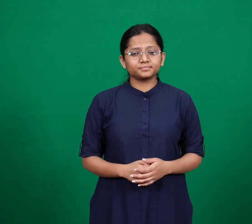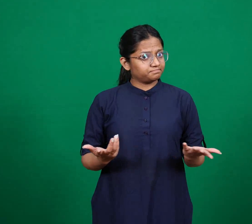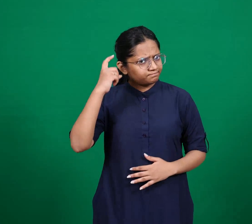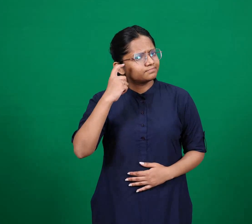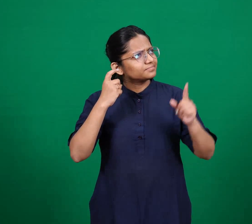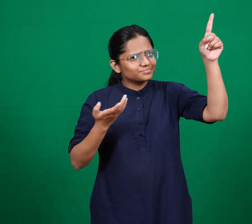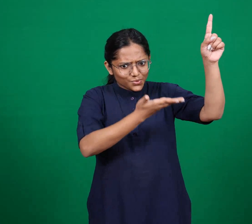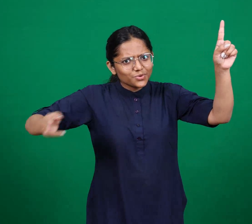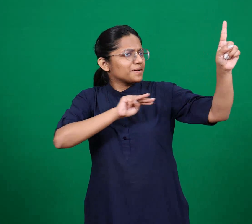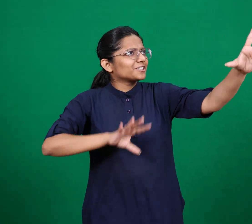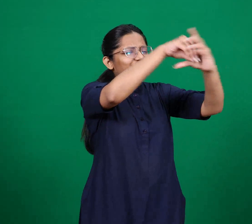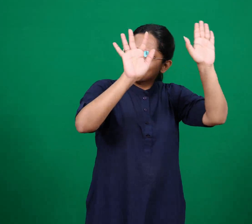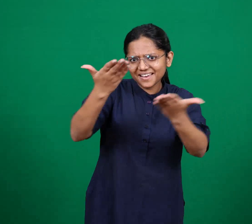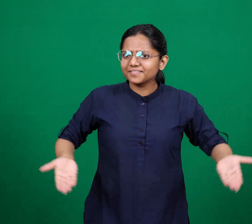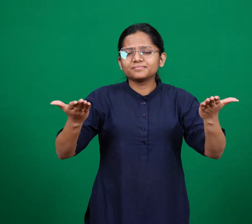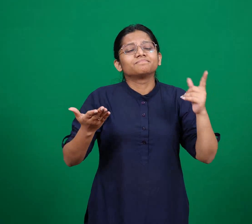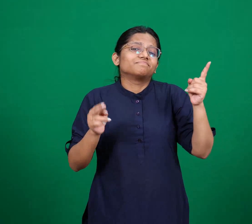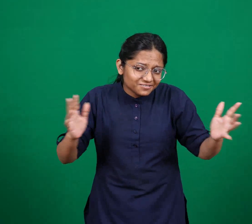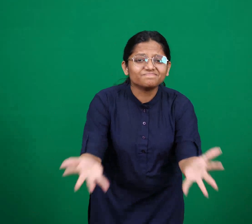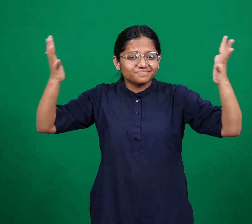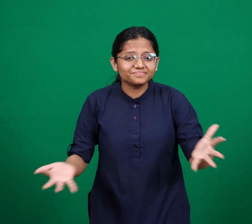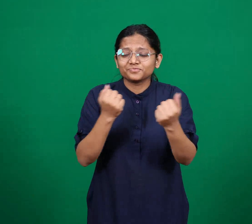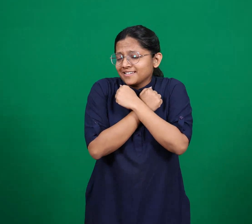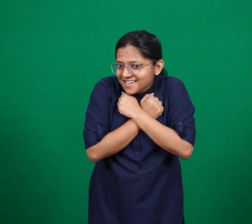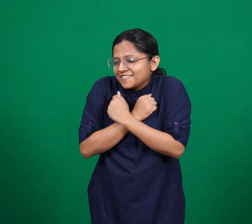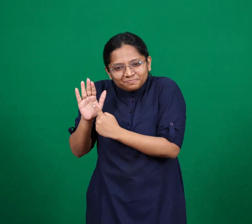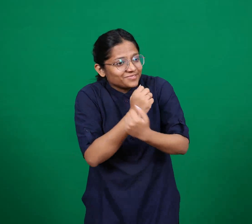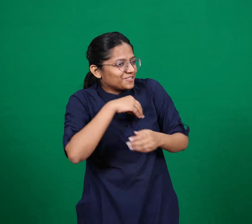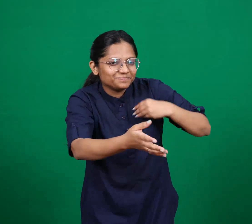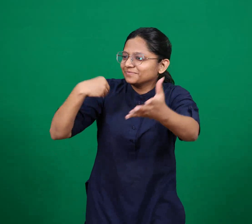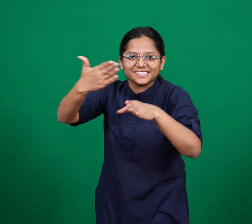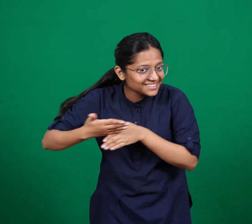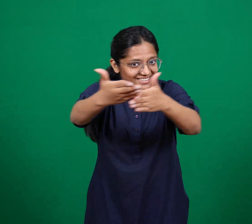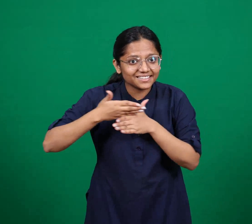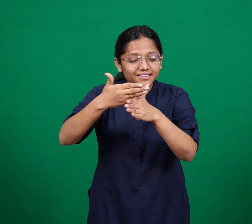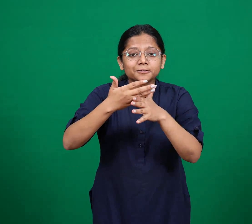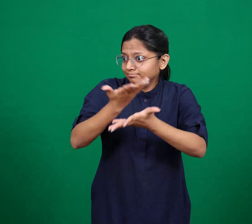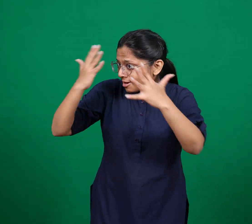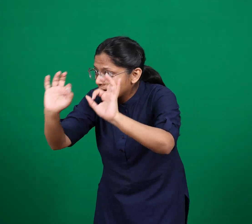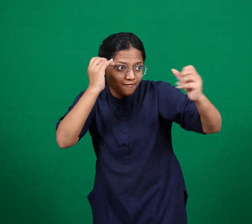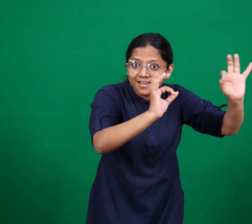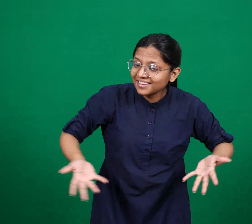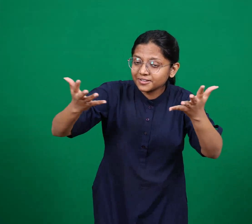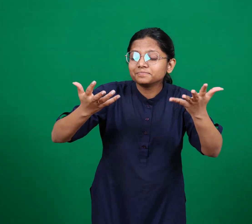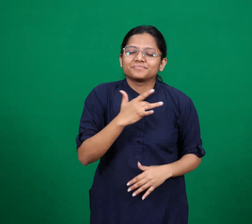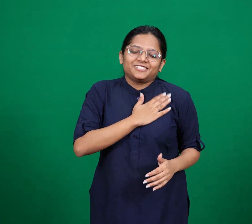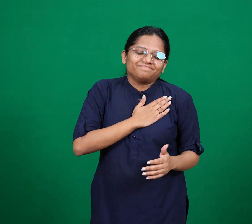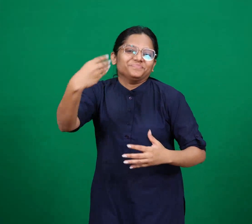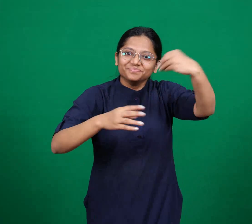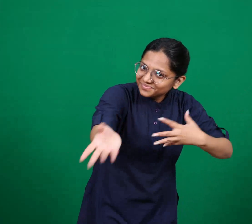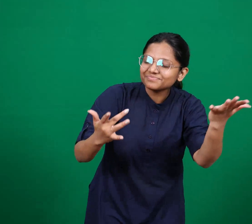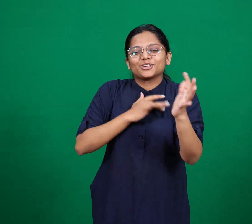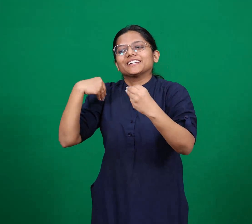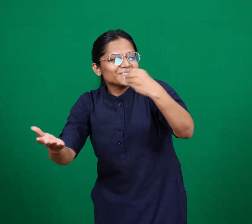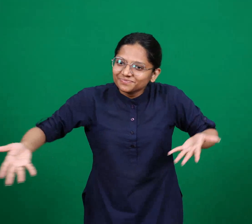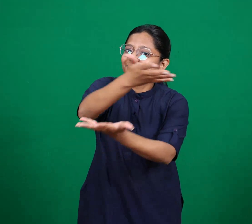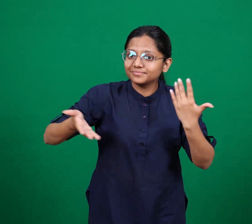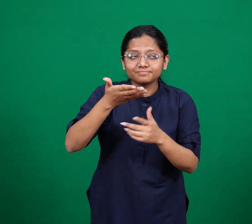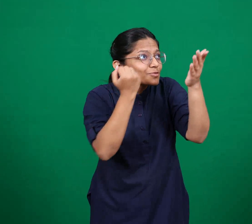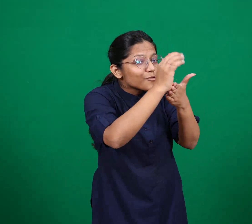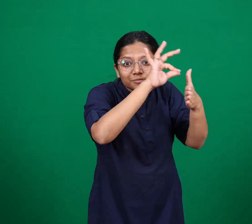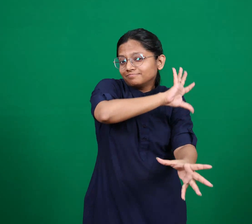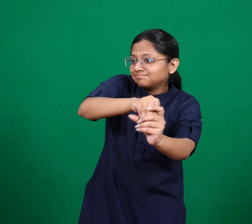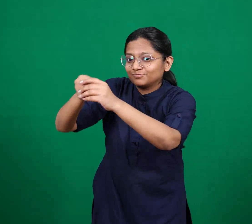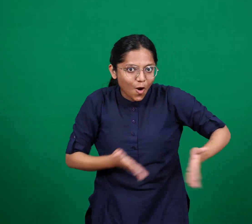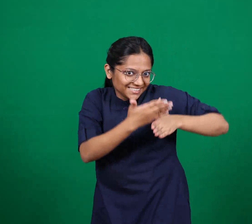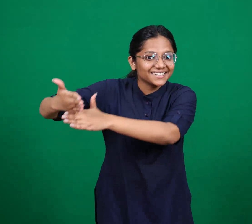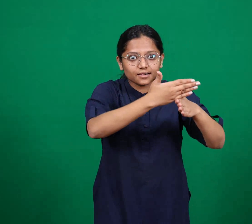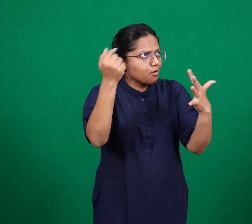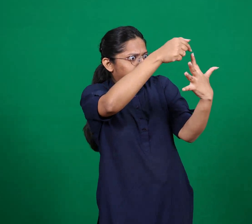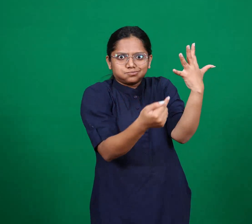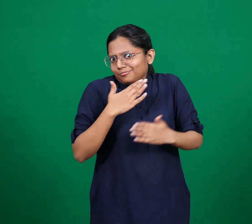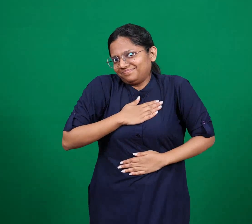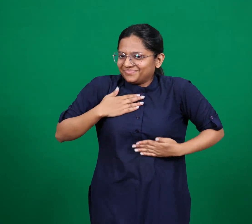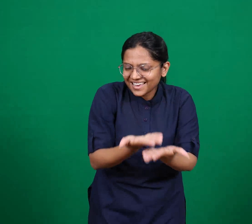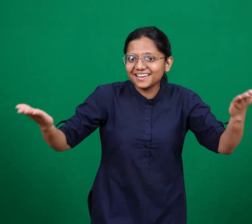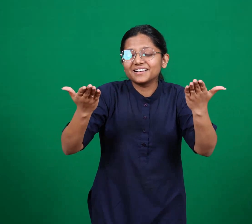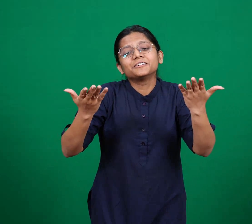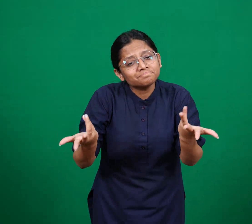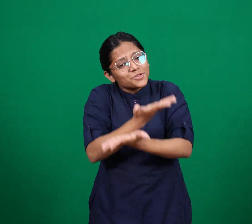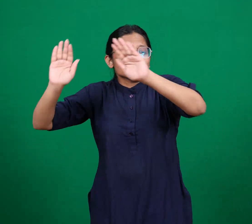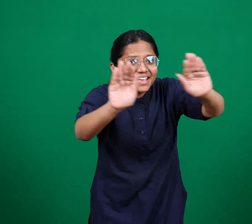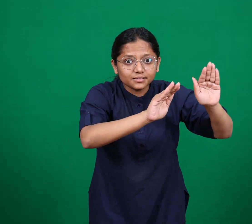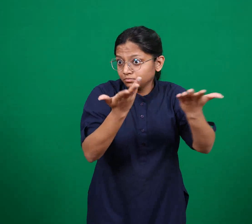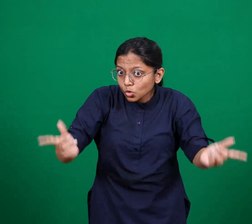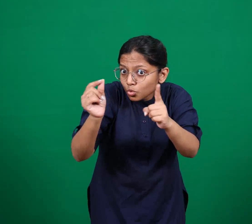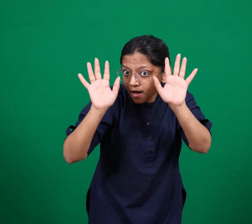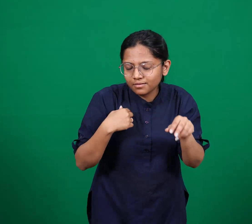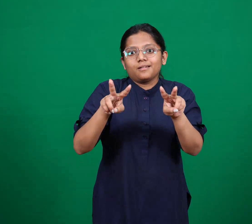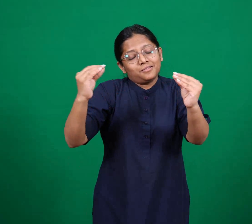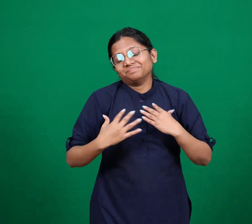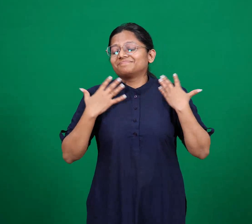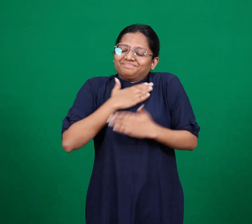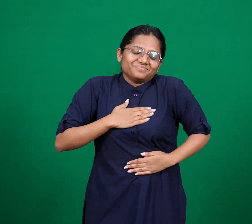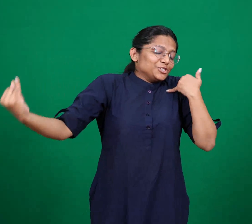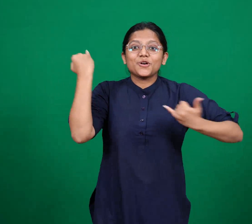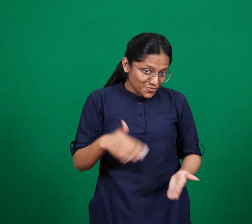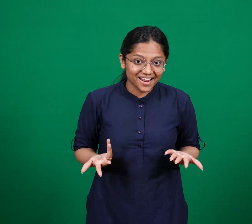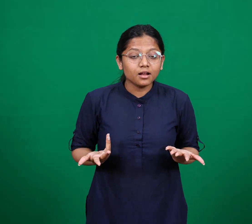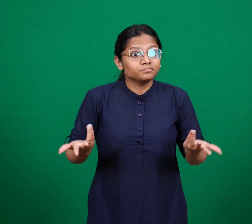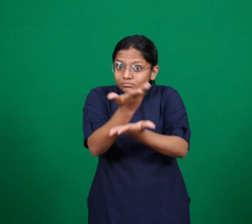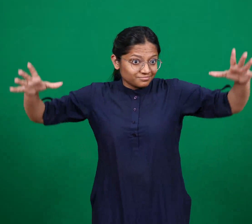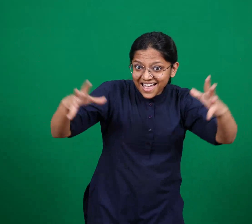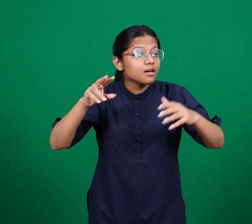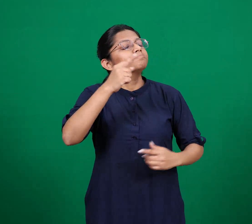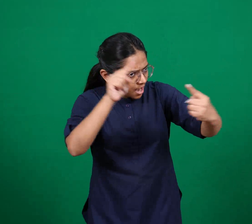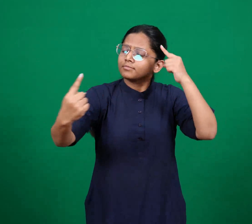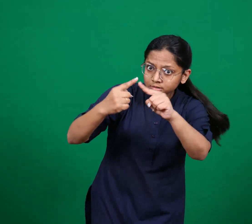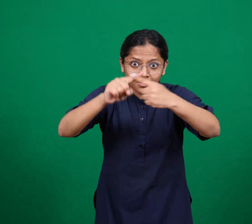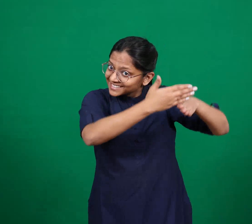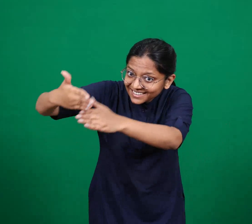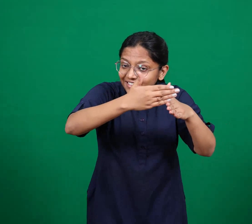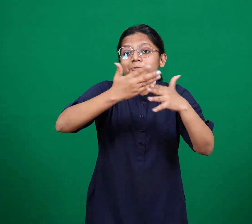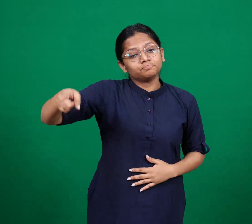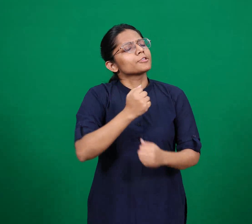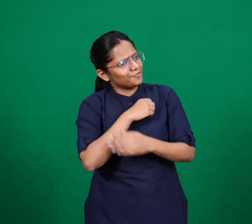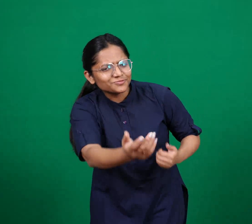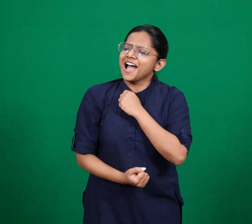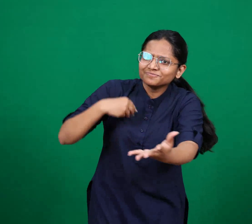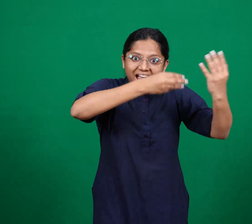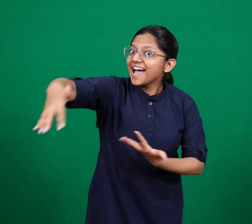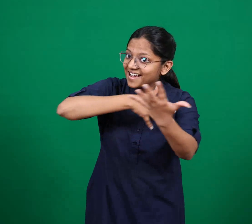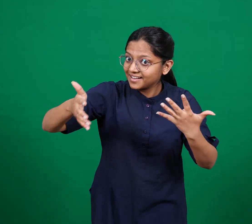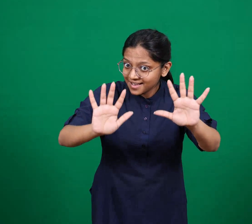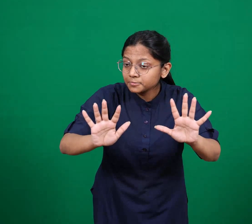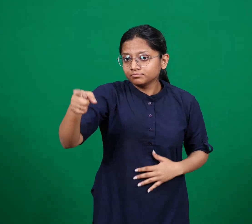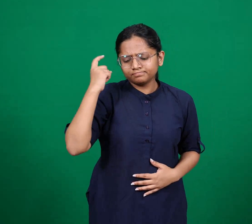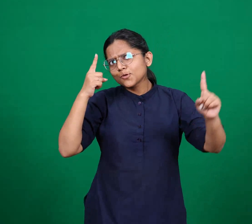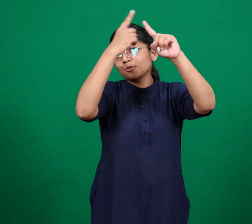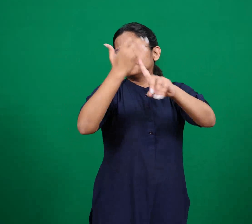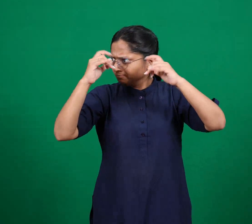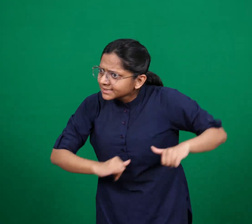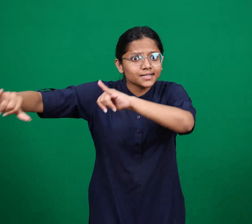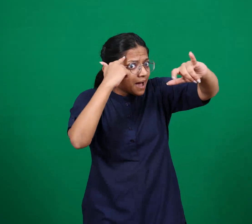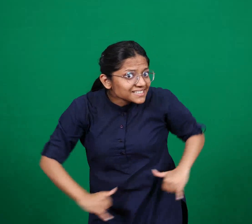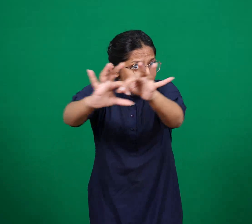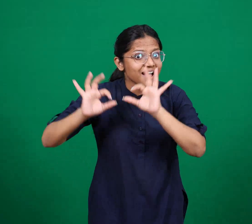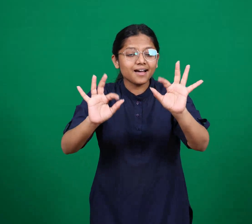Therefore if you have any encouragement in Christ, if any comfort from His love, if any fellowship with the Spirit, if any affection and compassion, then make my joy complete by being like-minded, having the same love, being united in spirit and purpose.